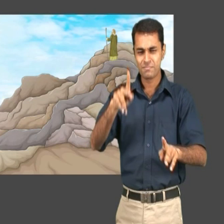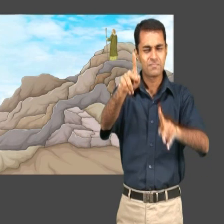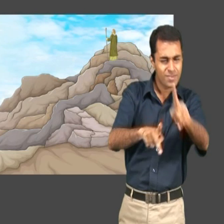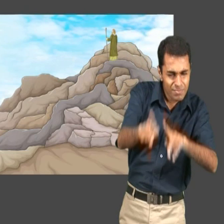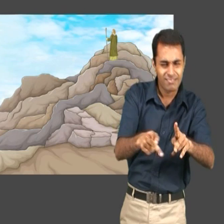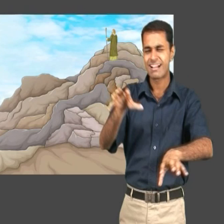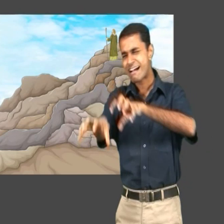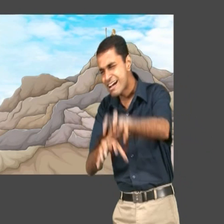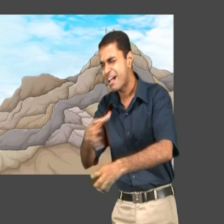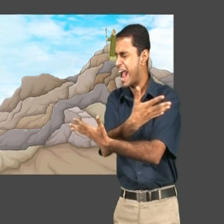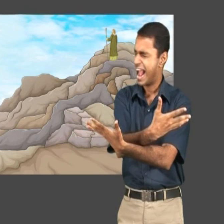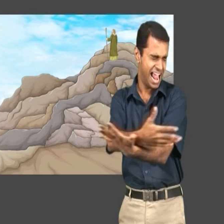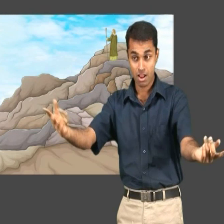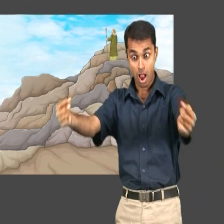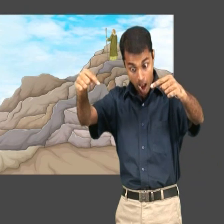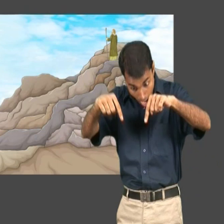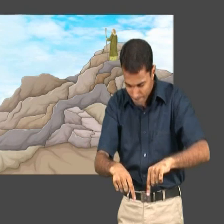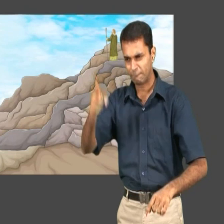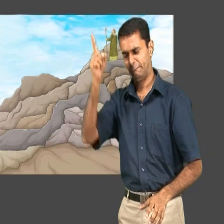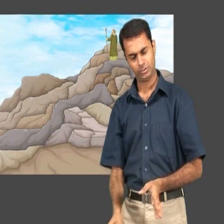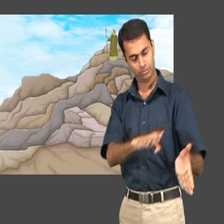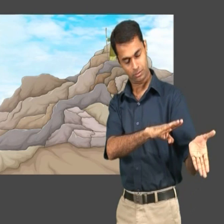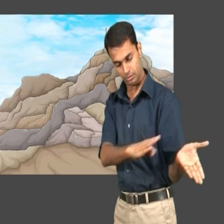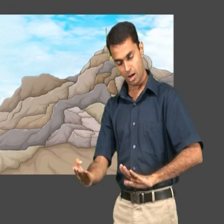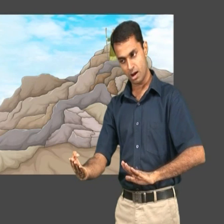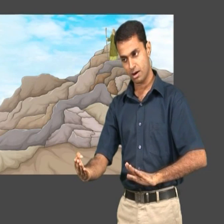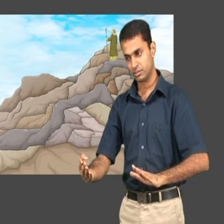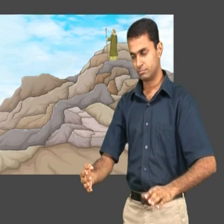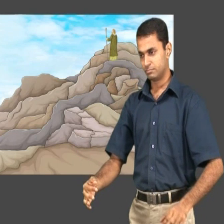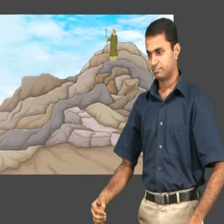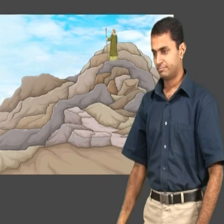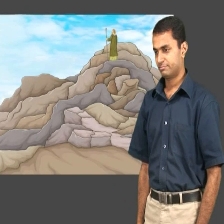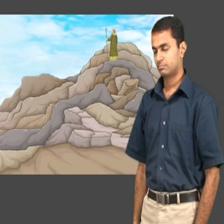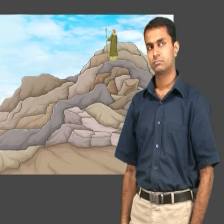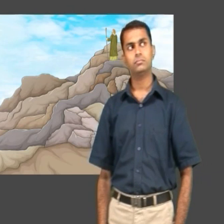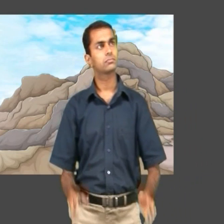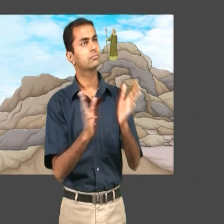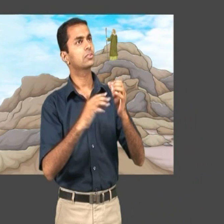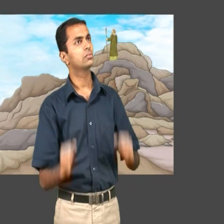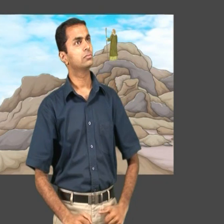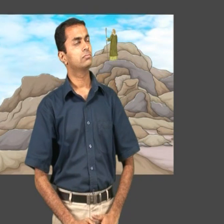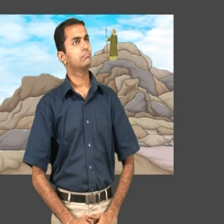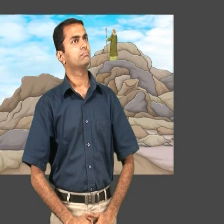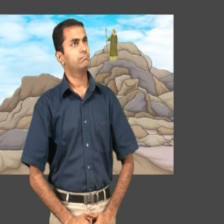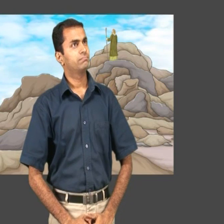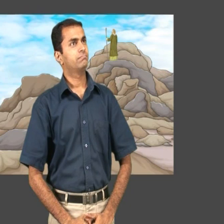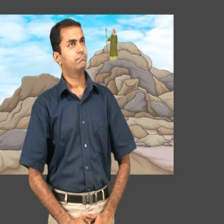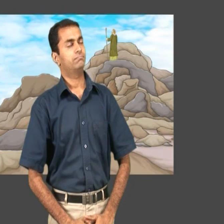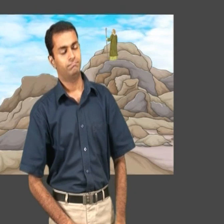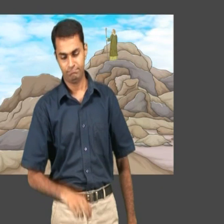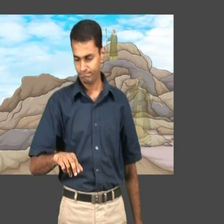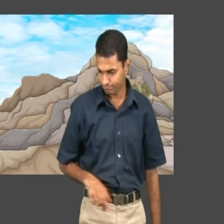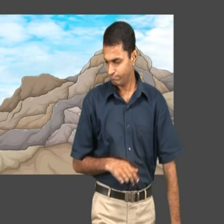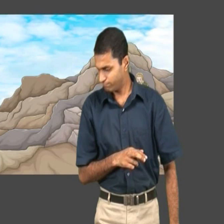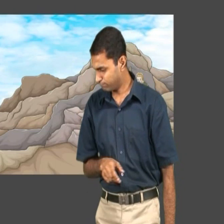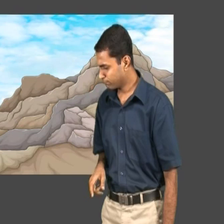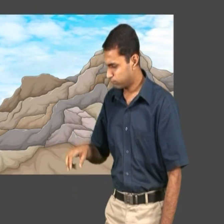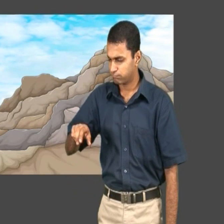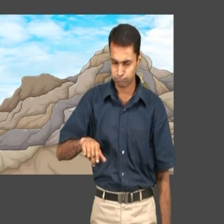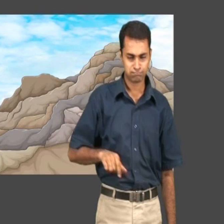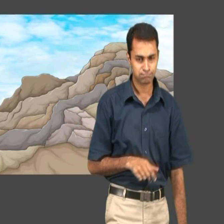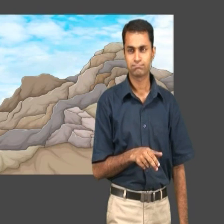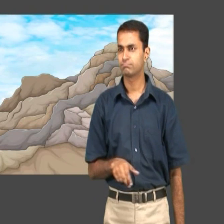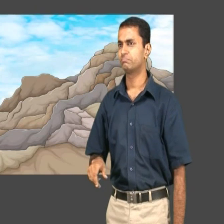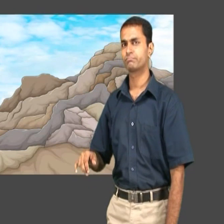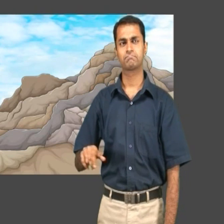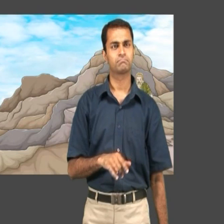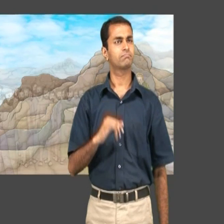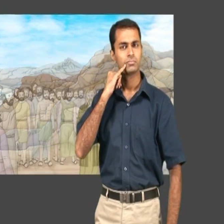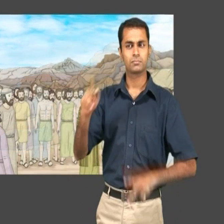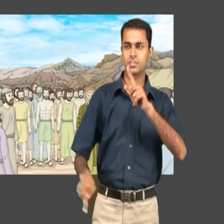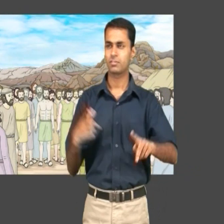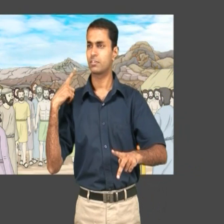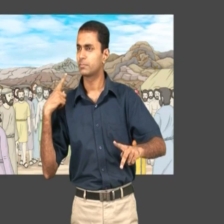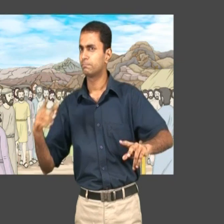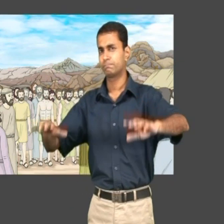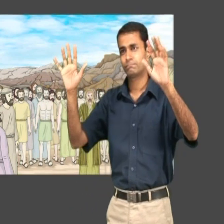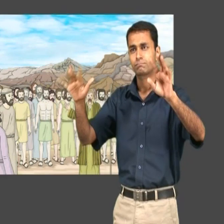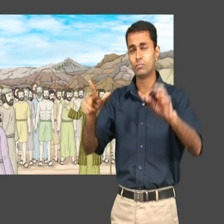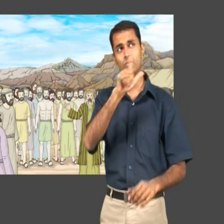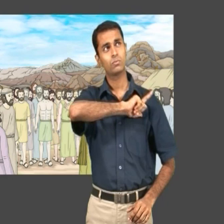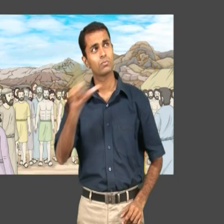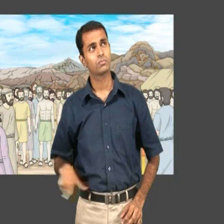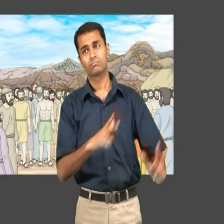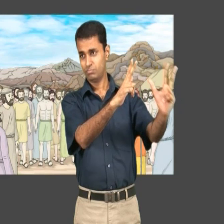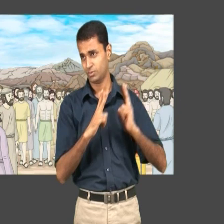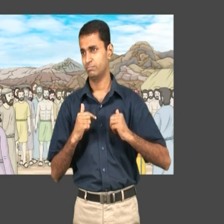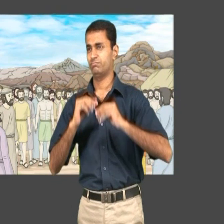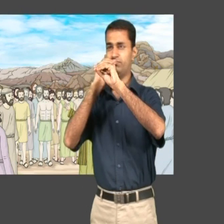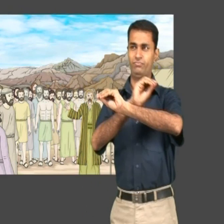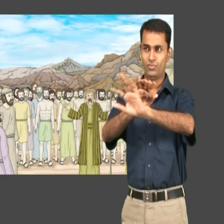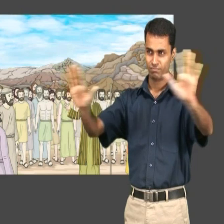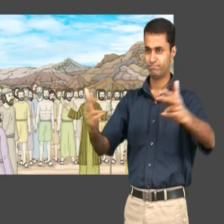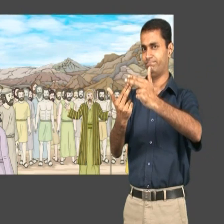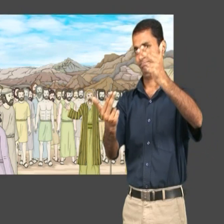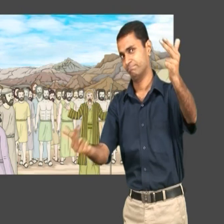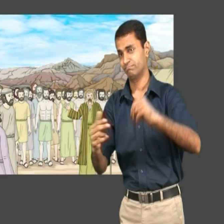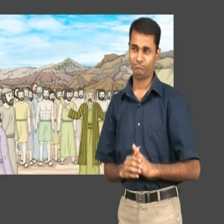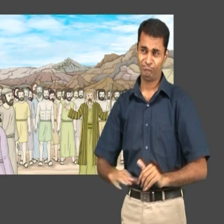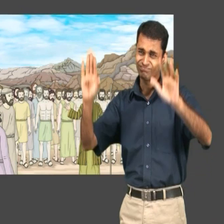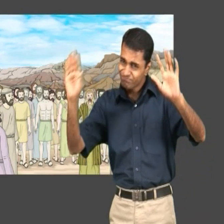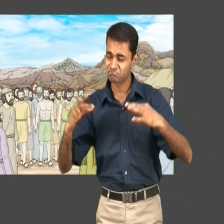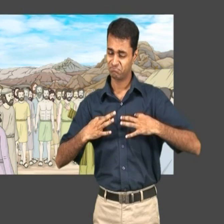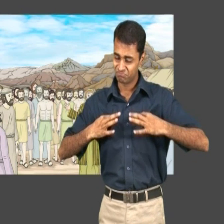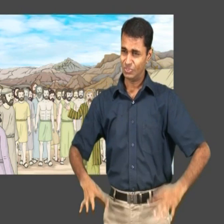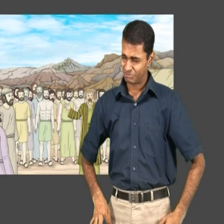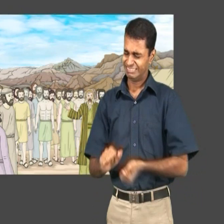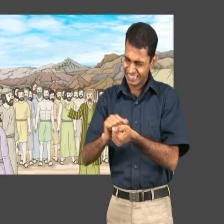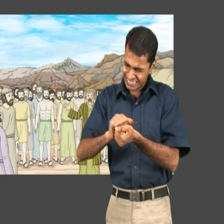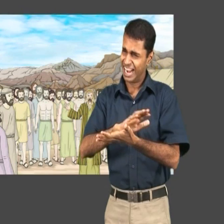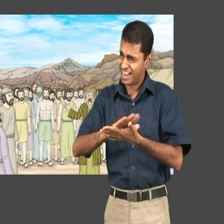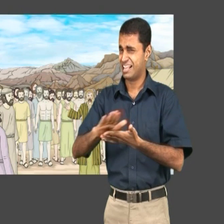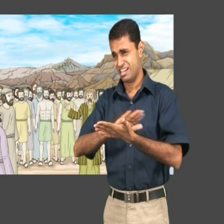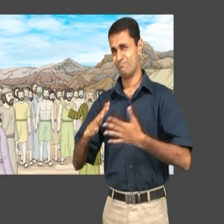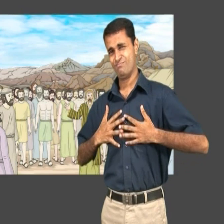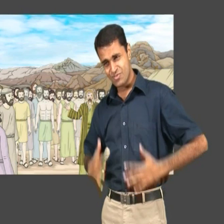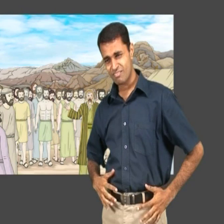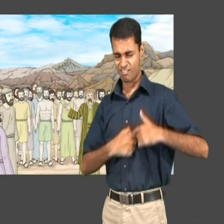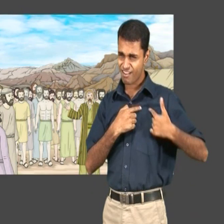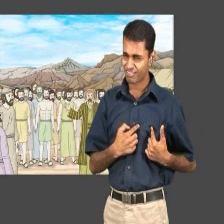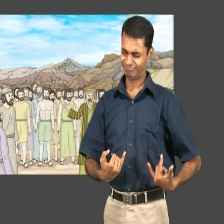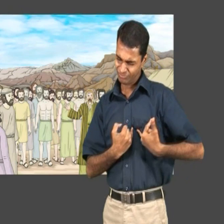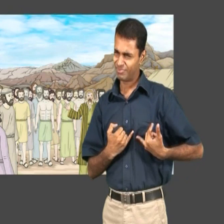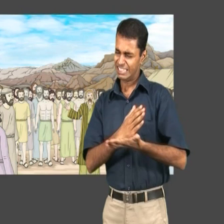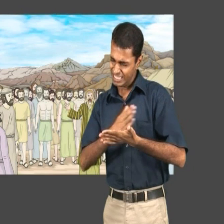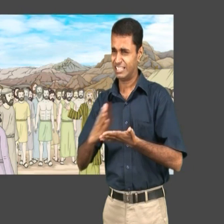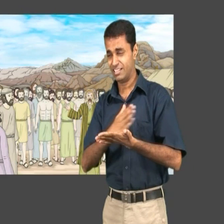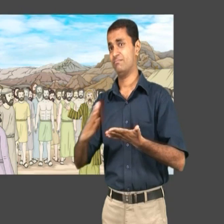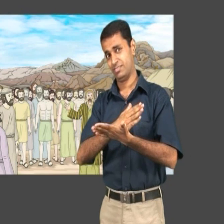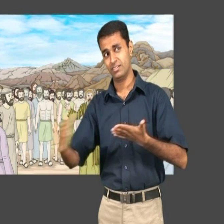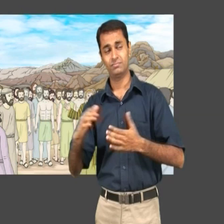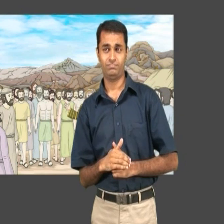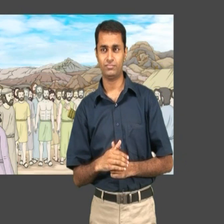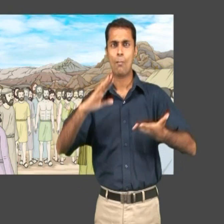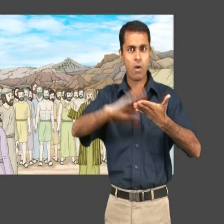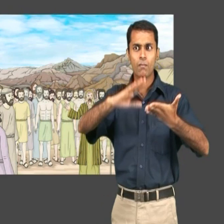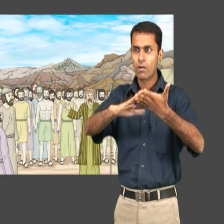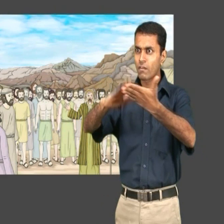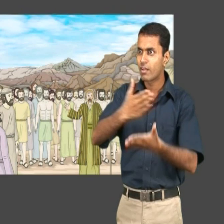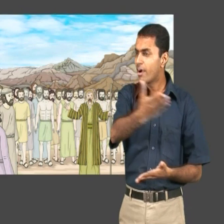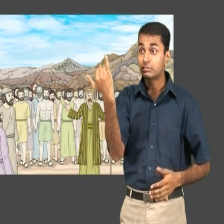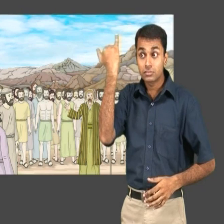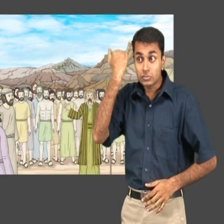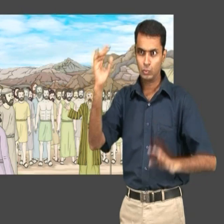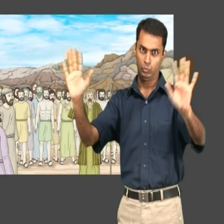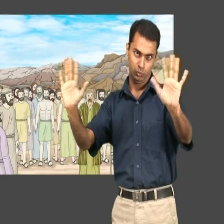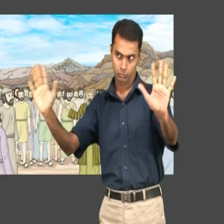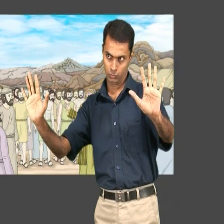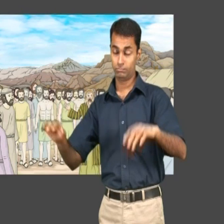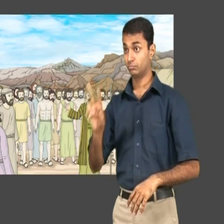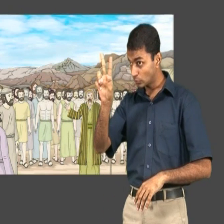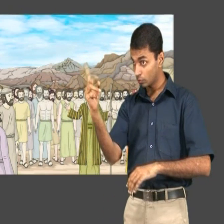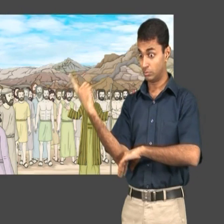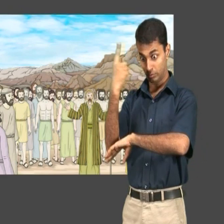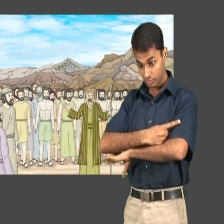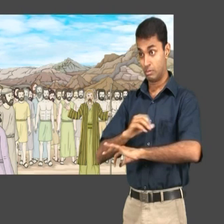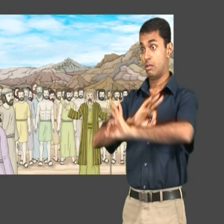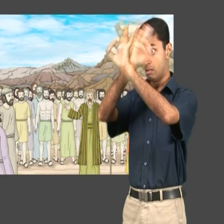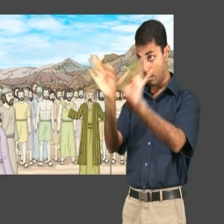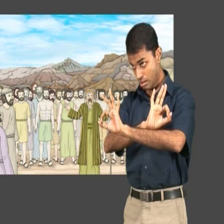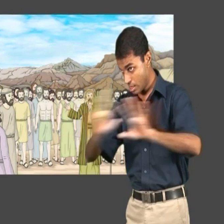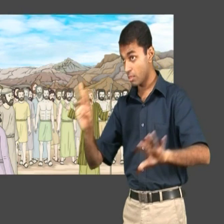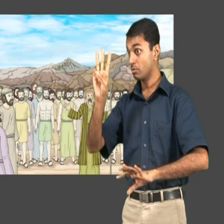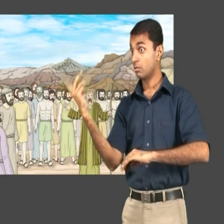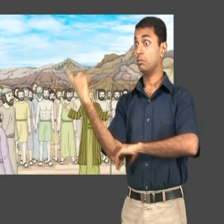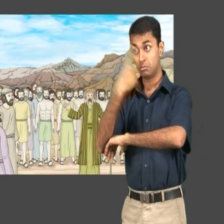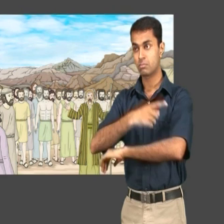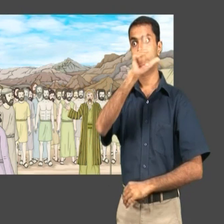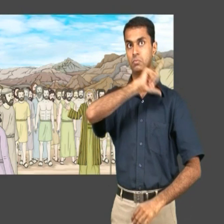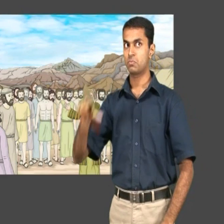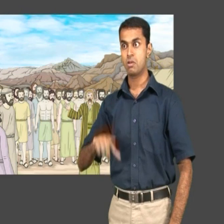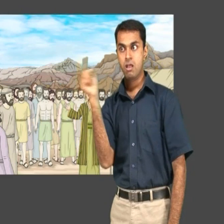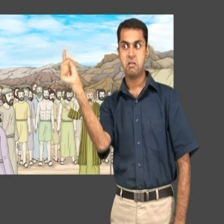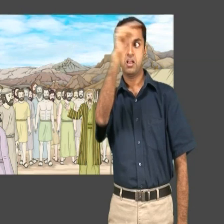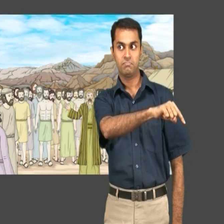No hand shall touch him, but he shall surely be stoned or shot with arrows—whether man or beast, he must not live.’ Only when the ram’s horn sounds a long blast may they approach the mountain.”